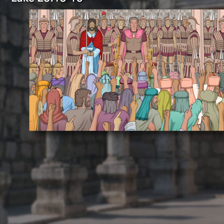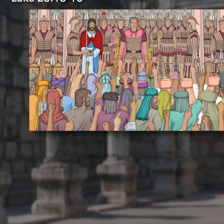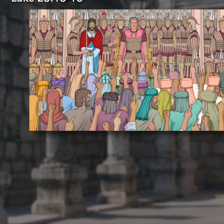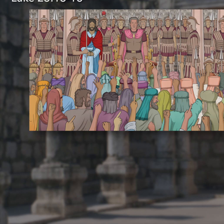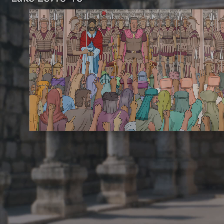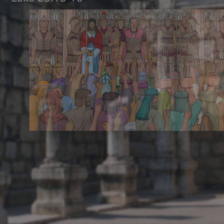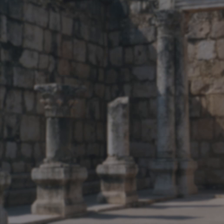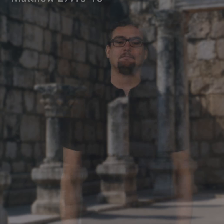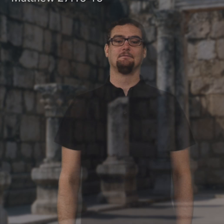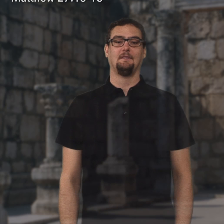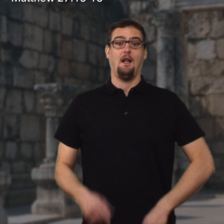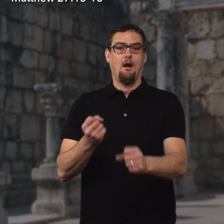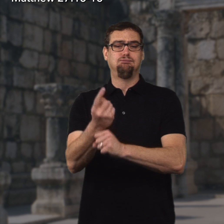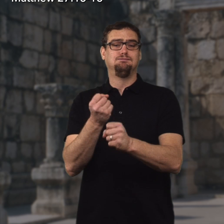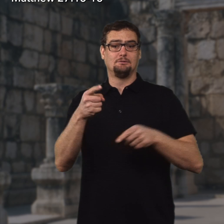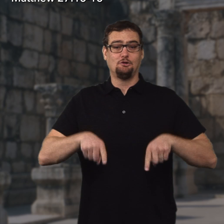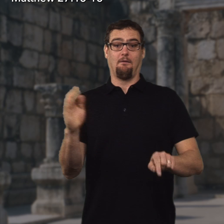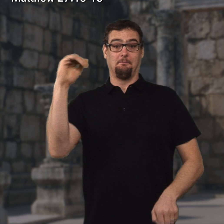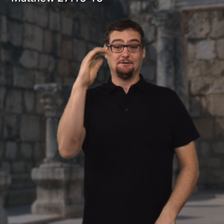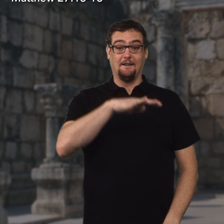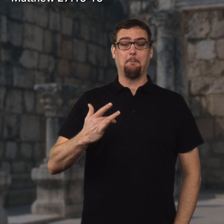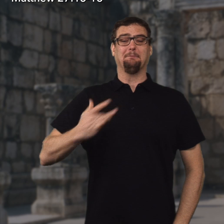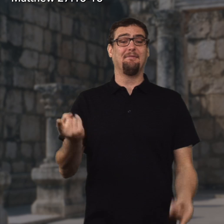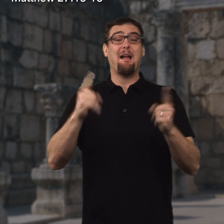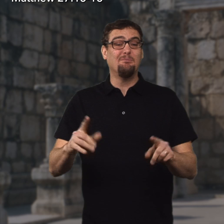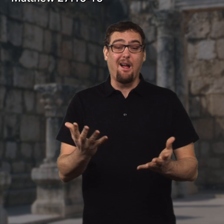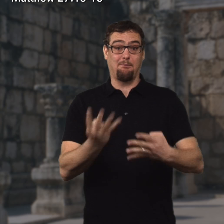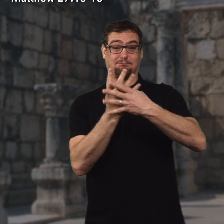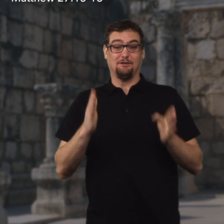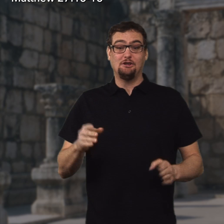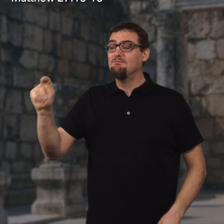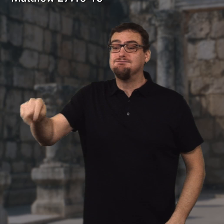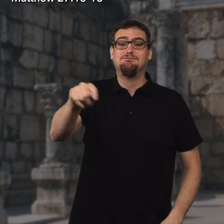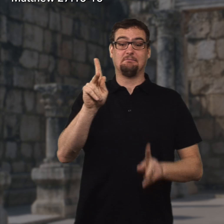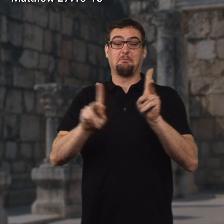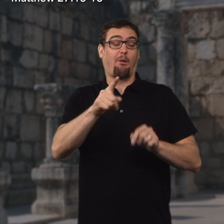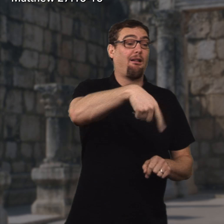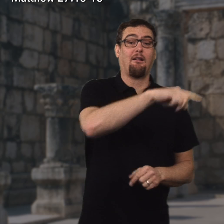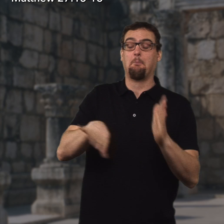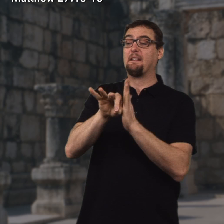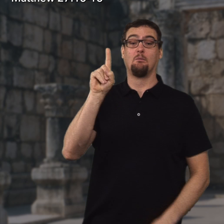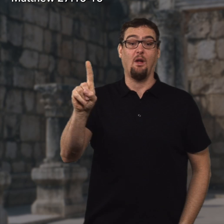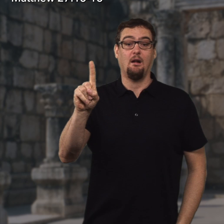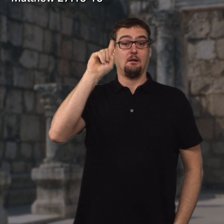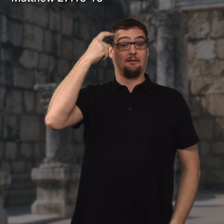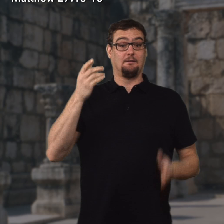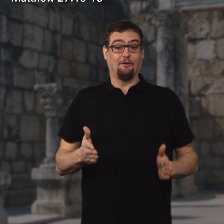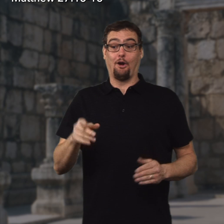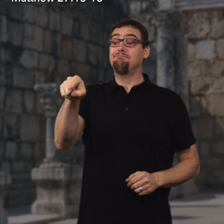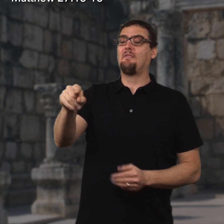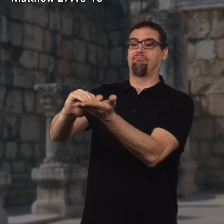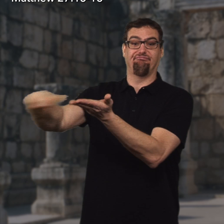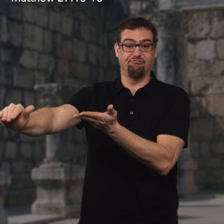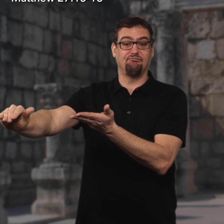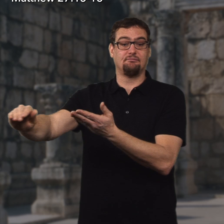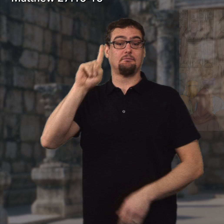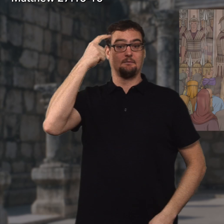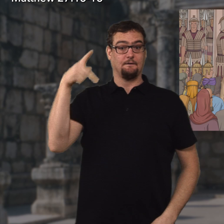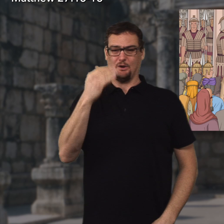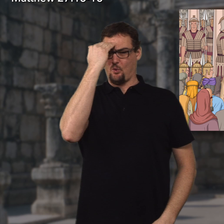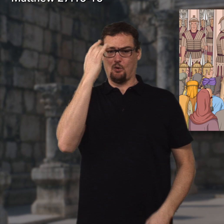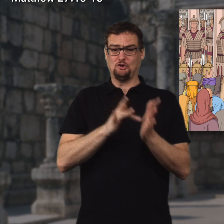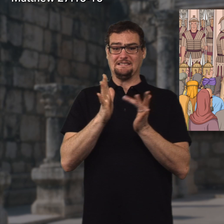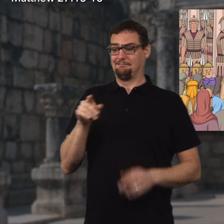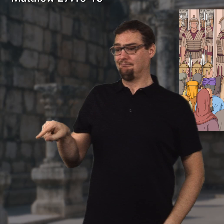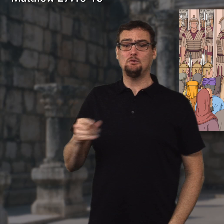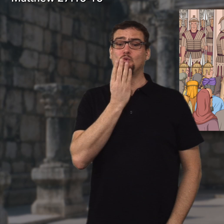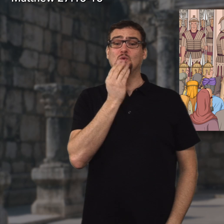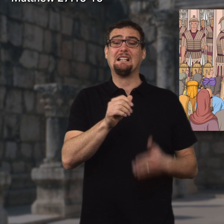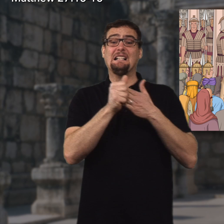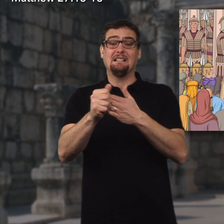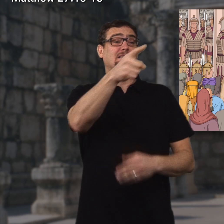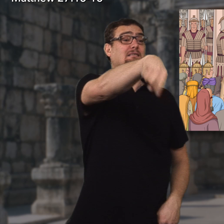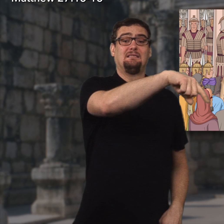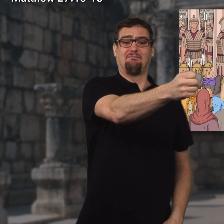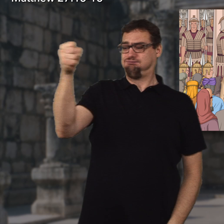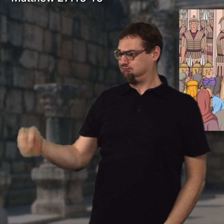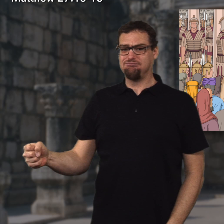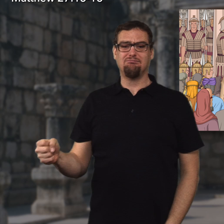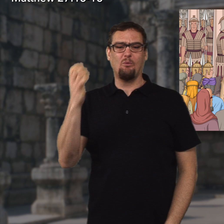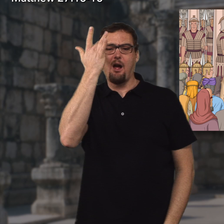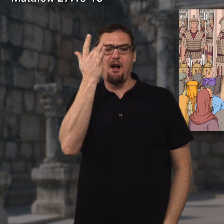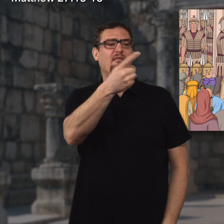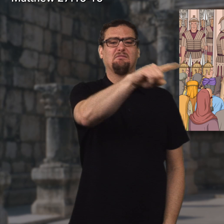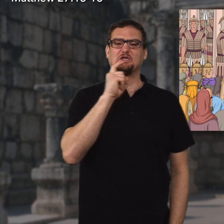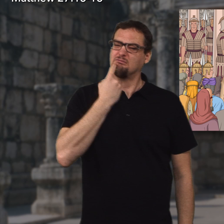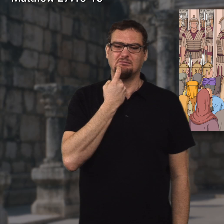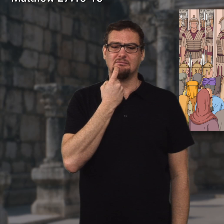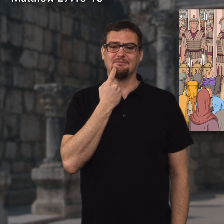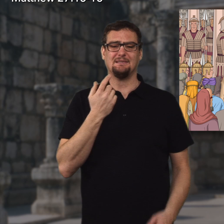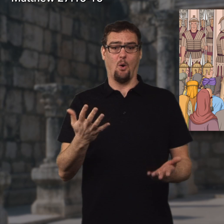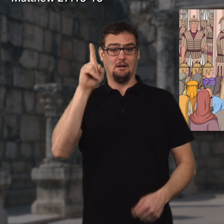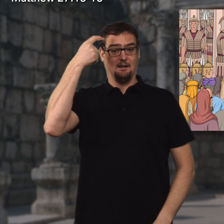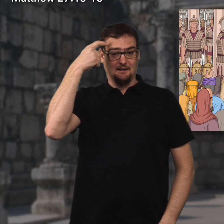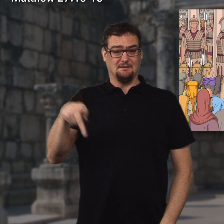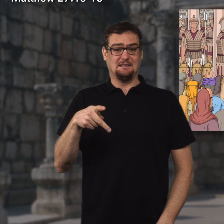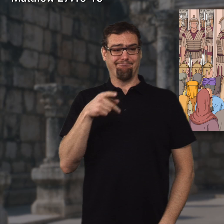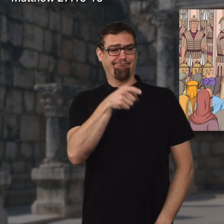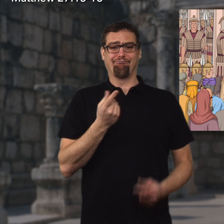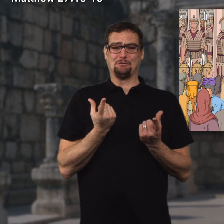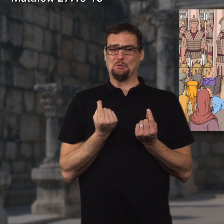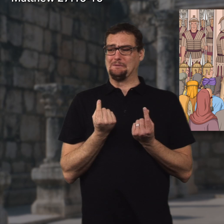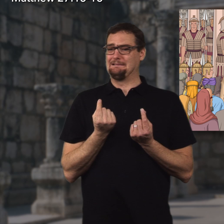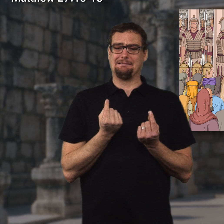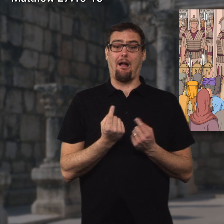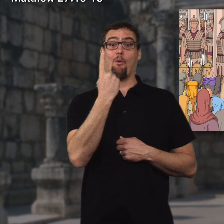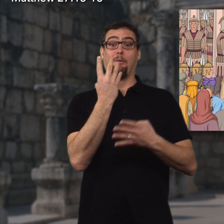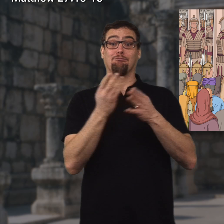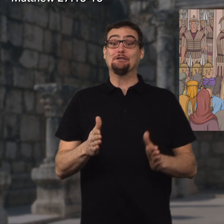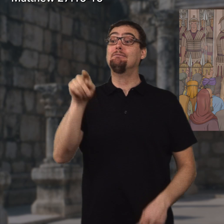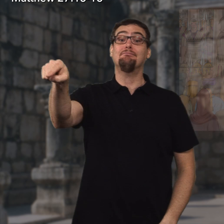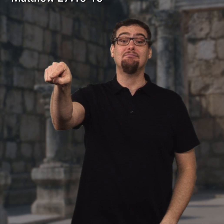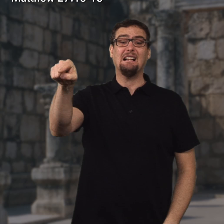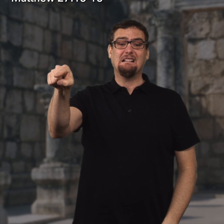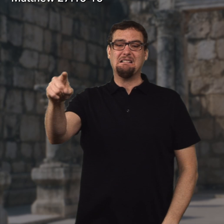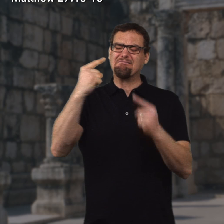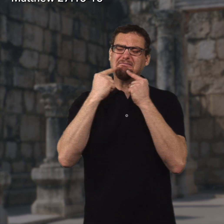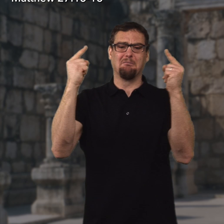Now it was the governor’s custom at the feast to release to the crowd a prisoner of their choosing.